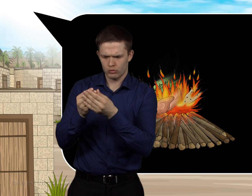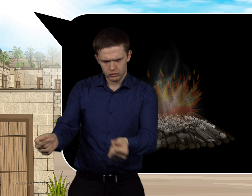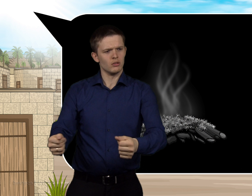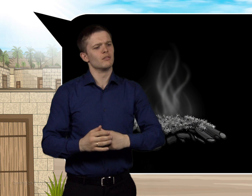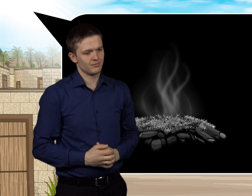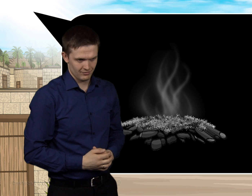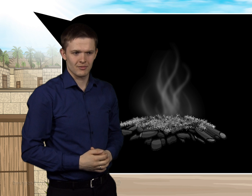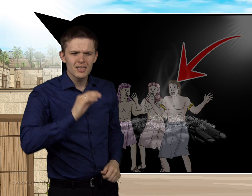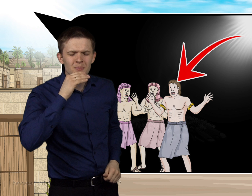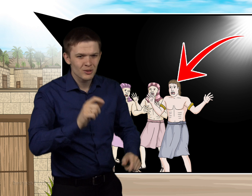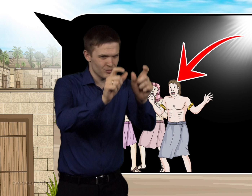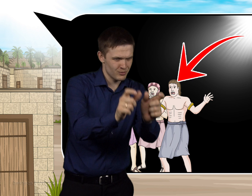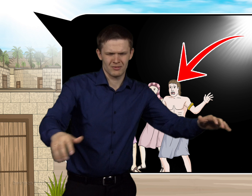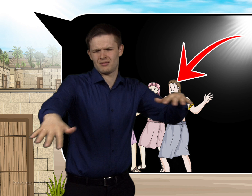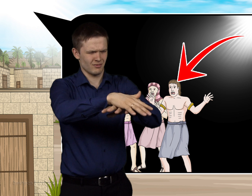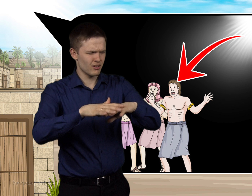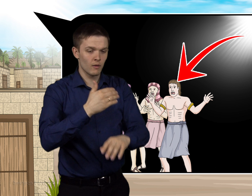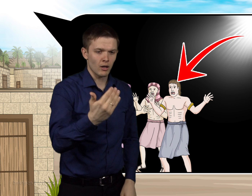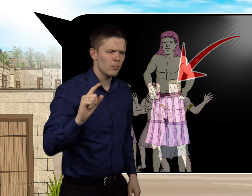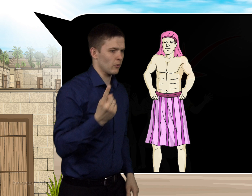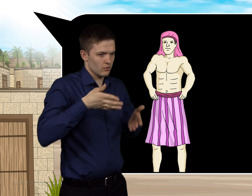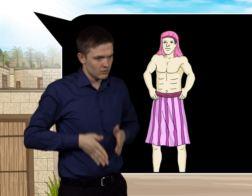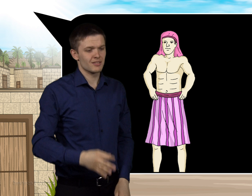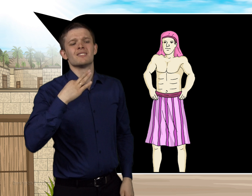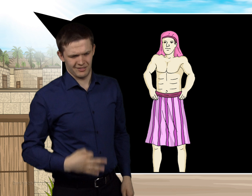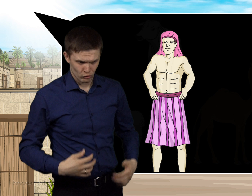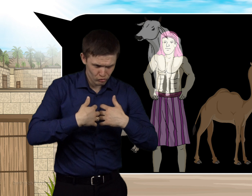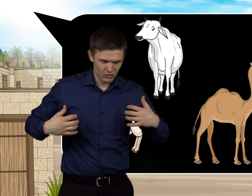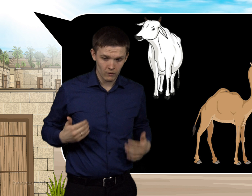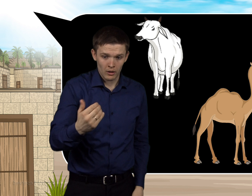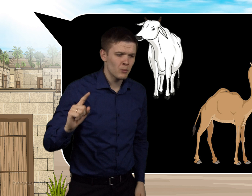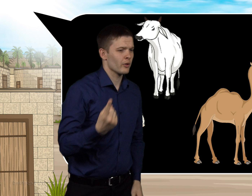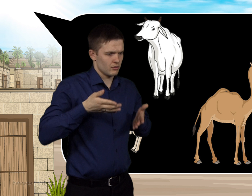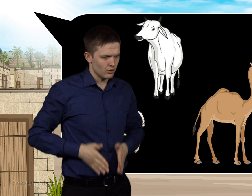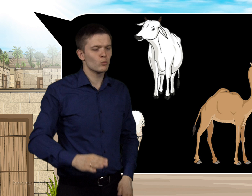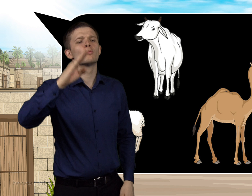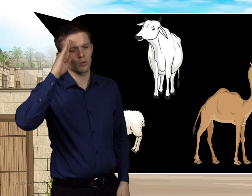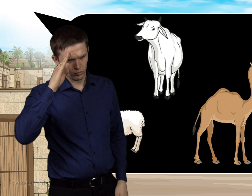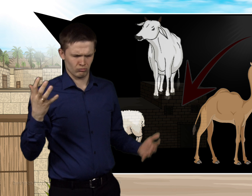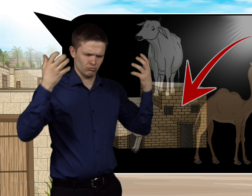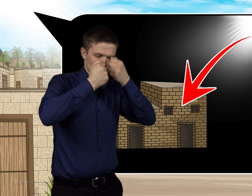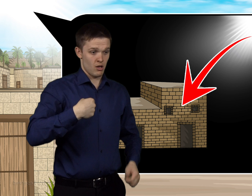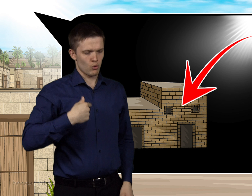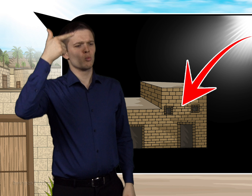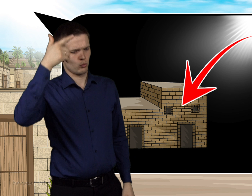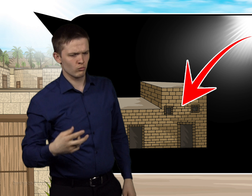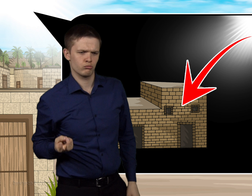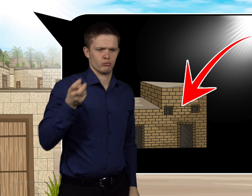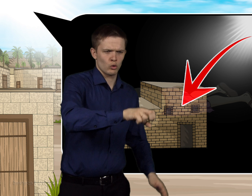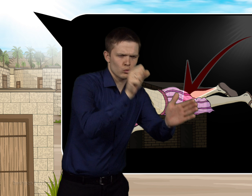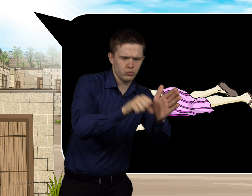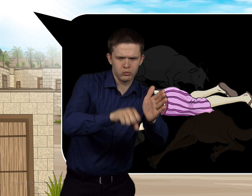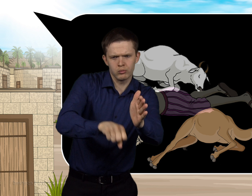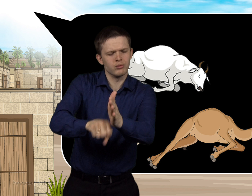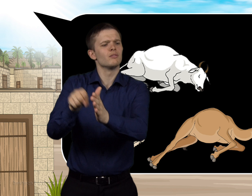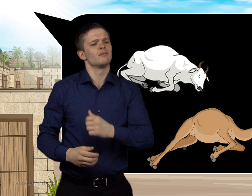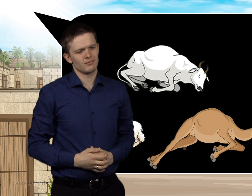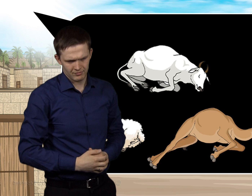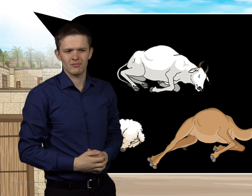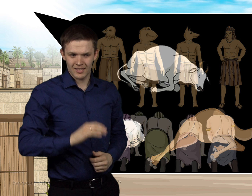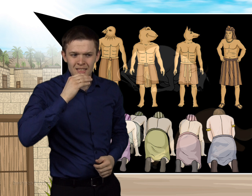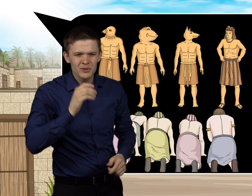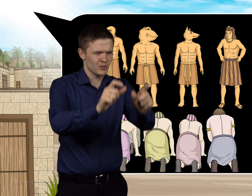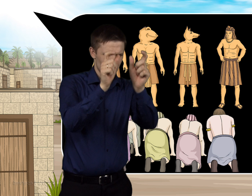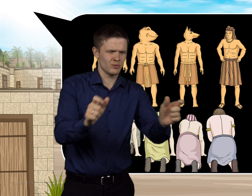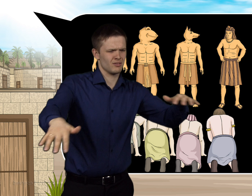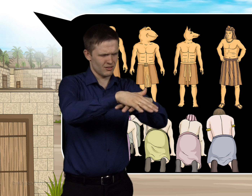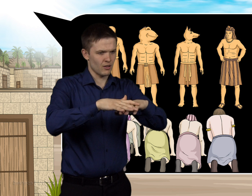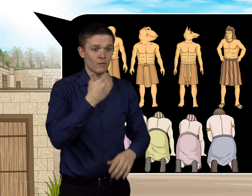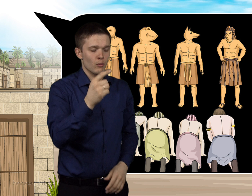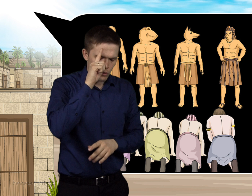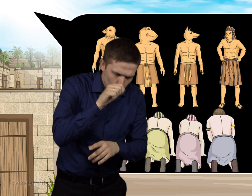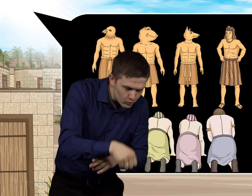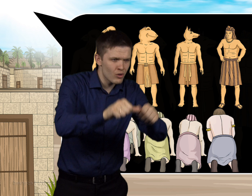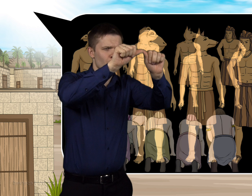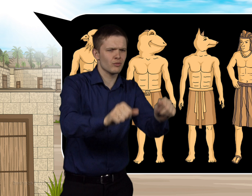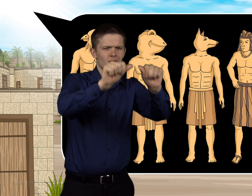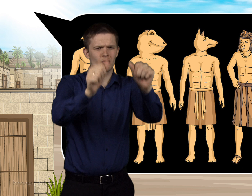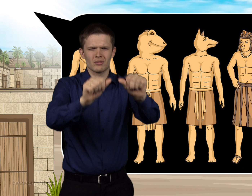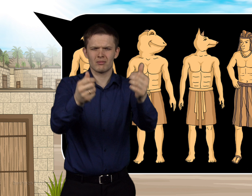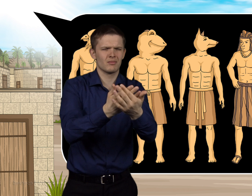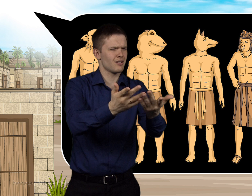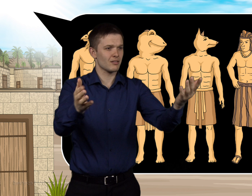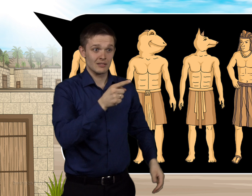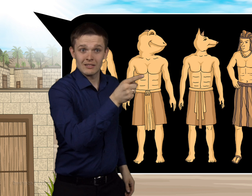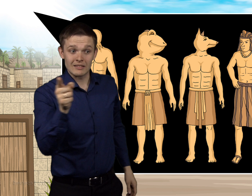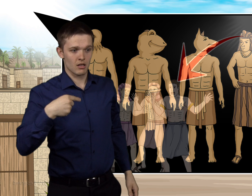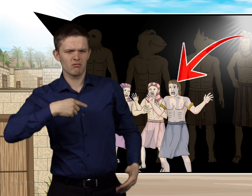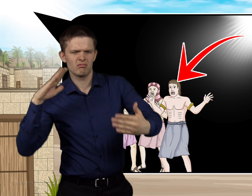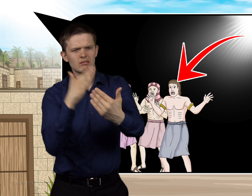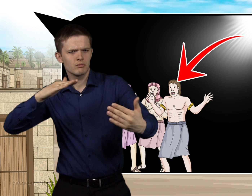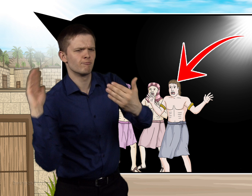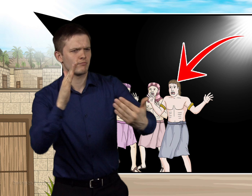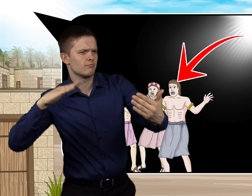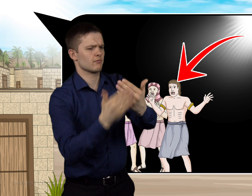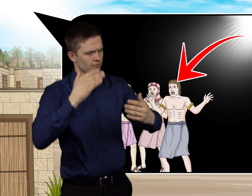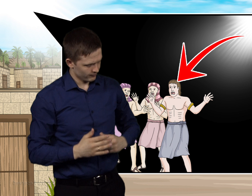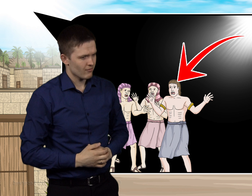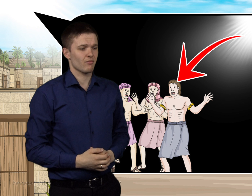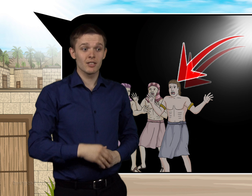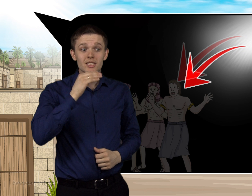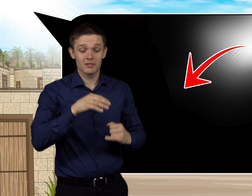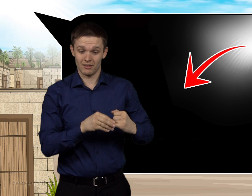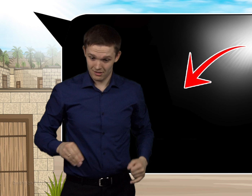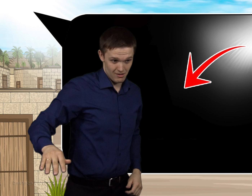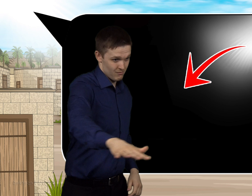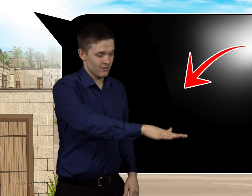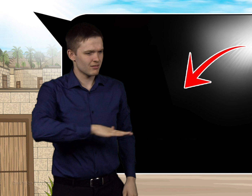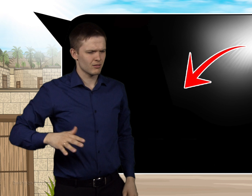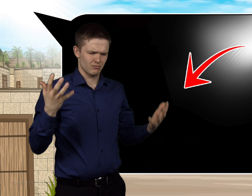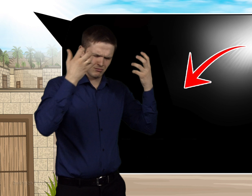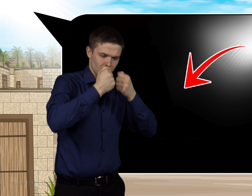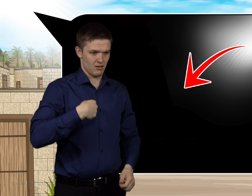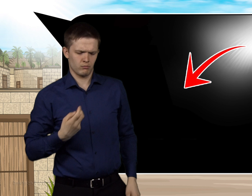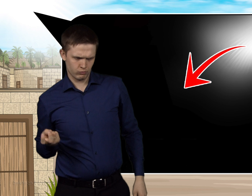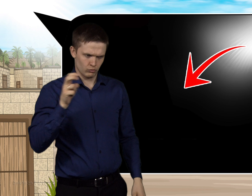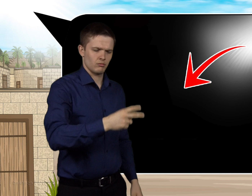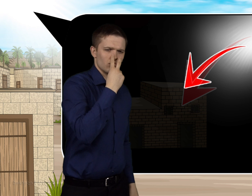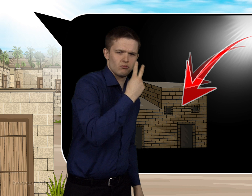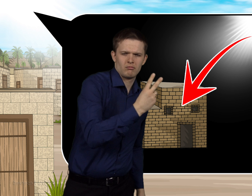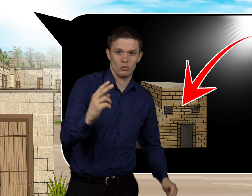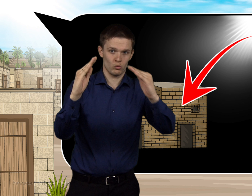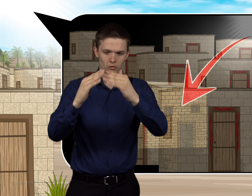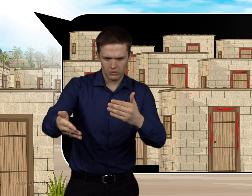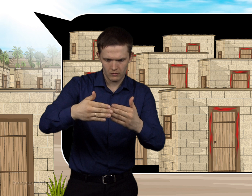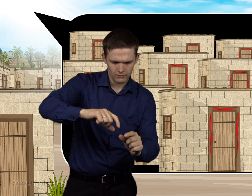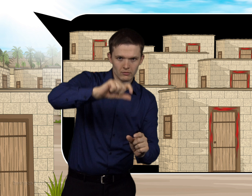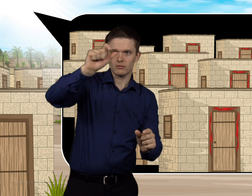On that night I will pass through the land of Egypt and strike down every firstborn male, both man and beast, and I will execute judgment against all the gods of Egypt.